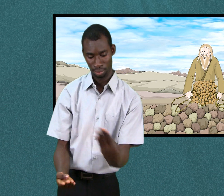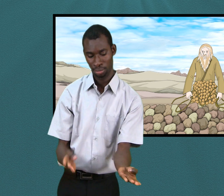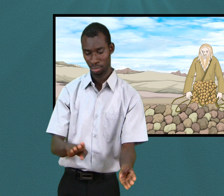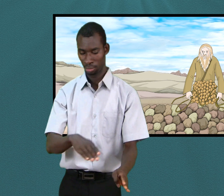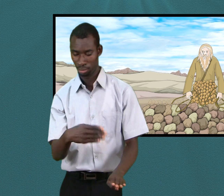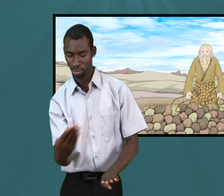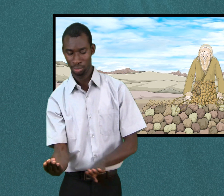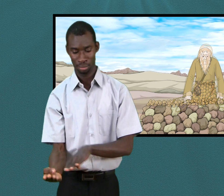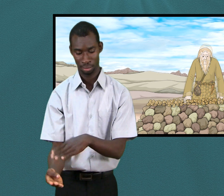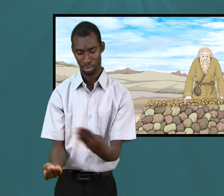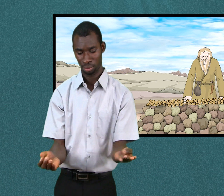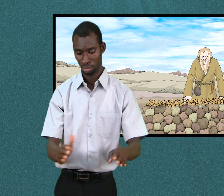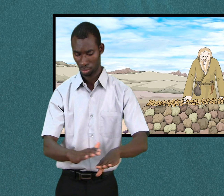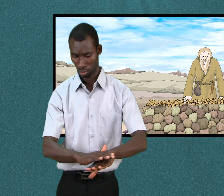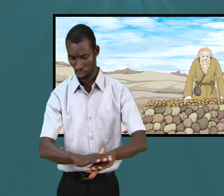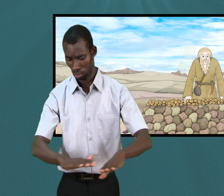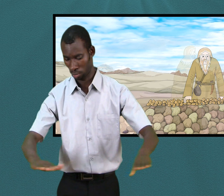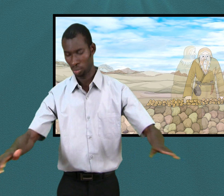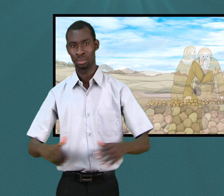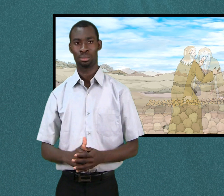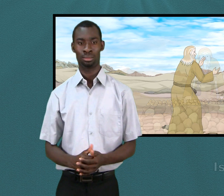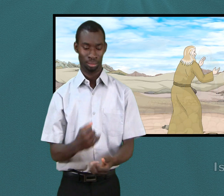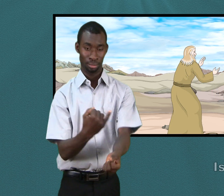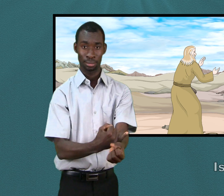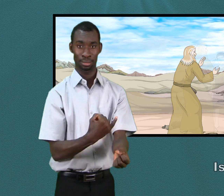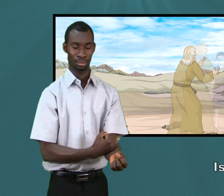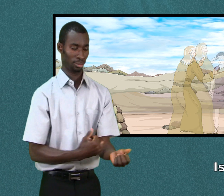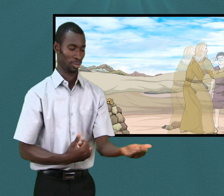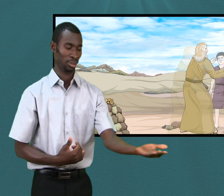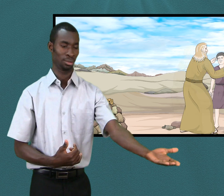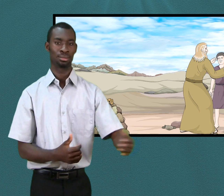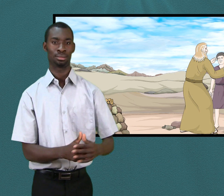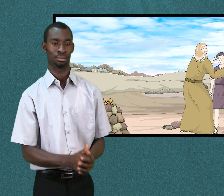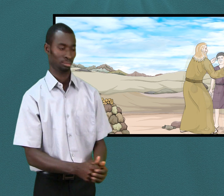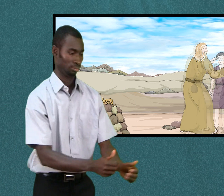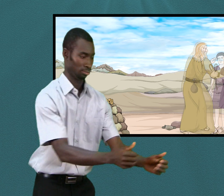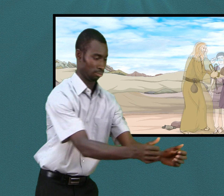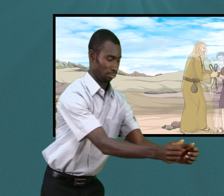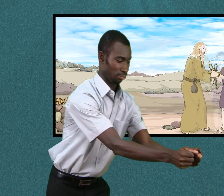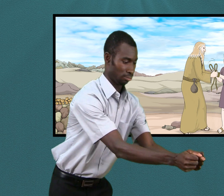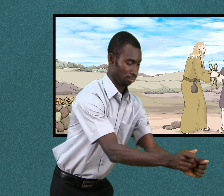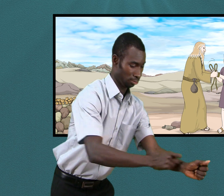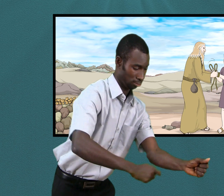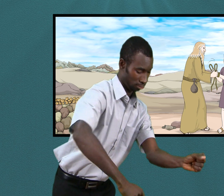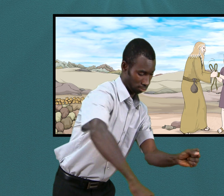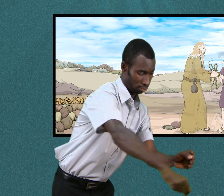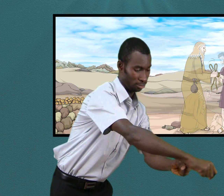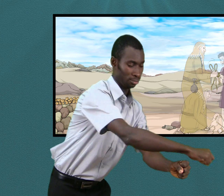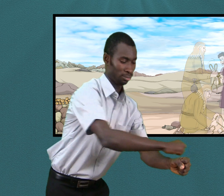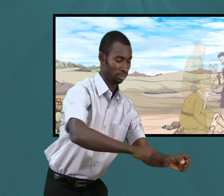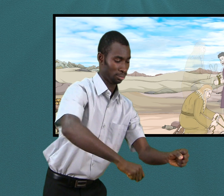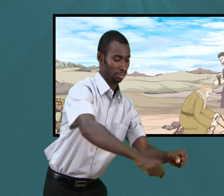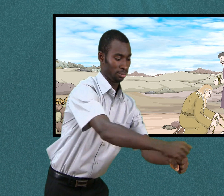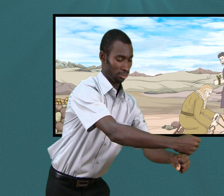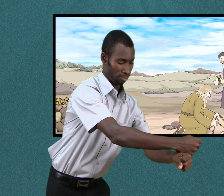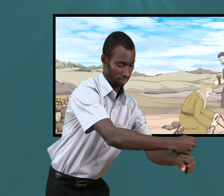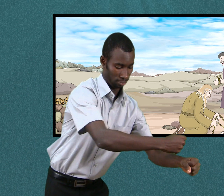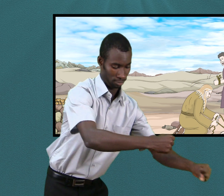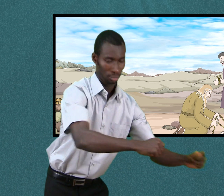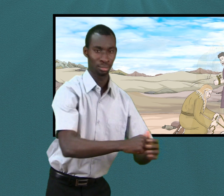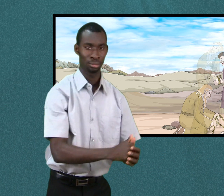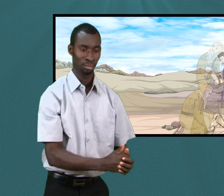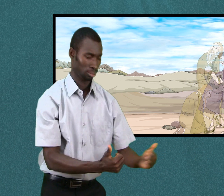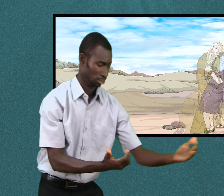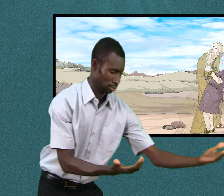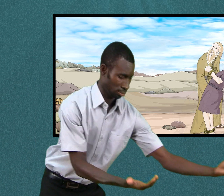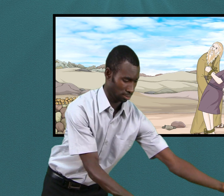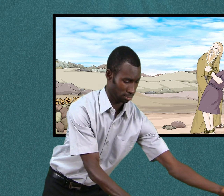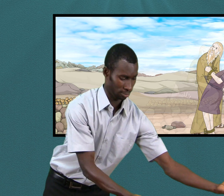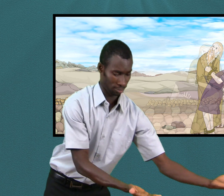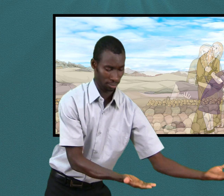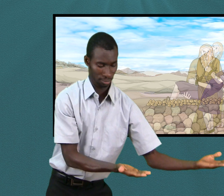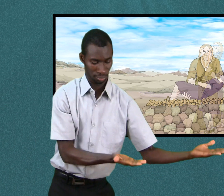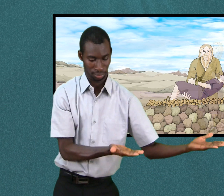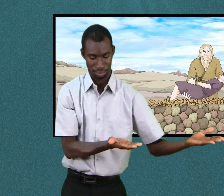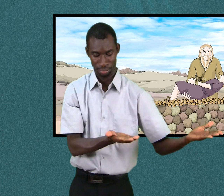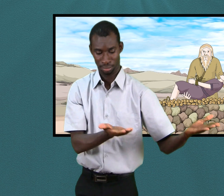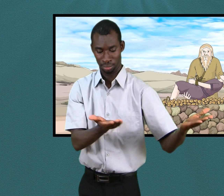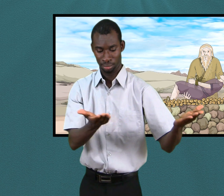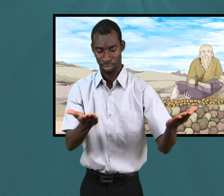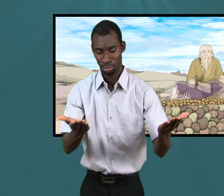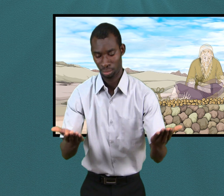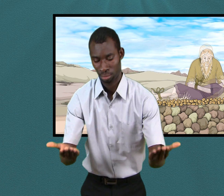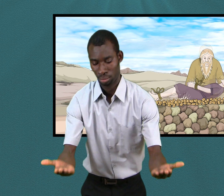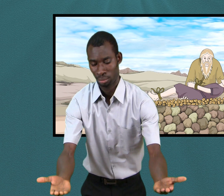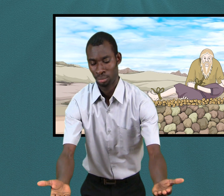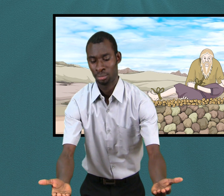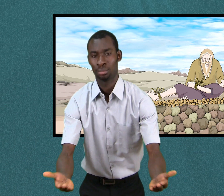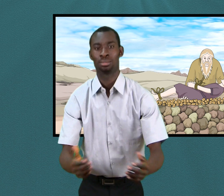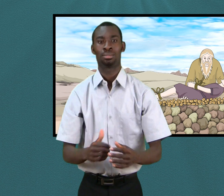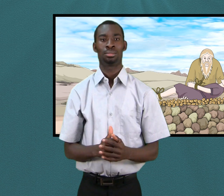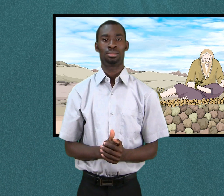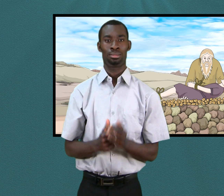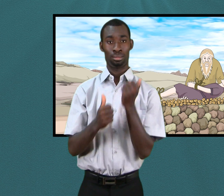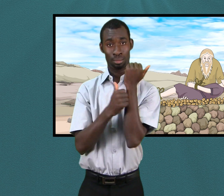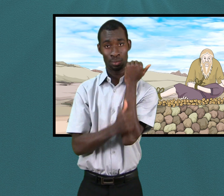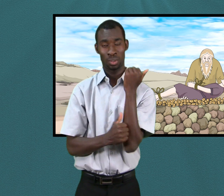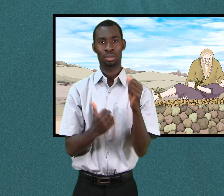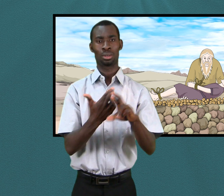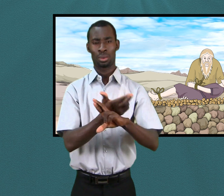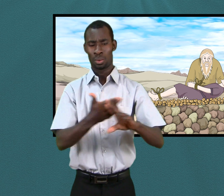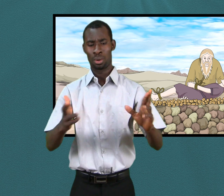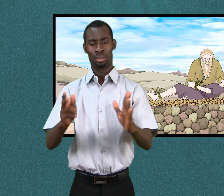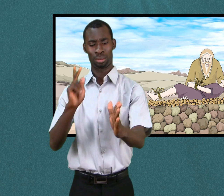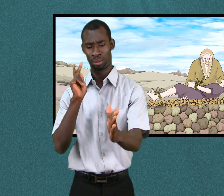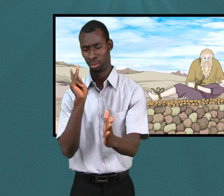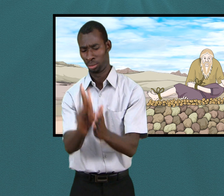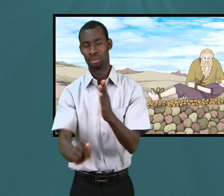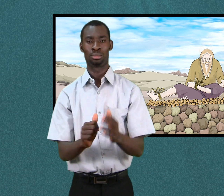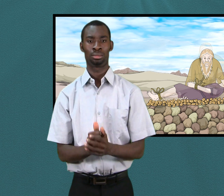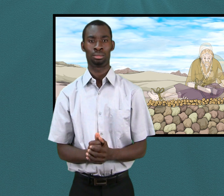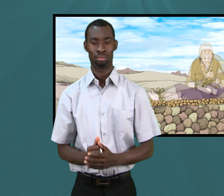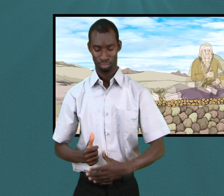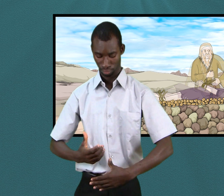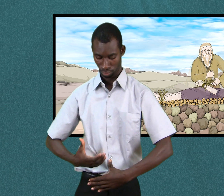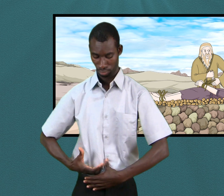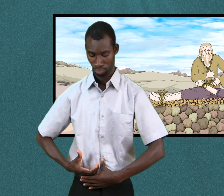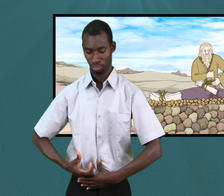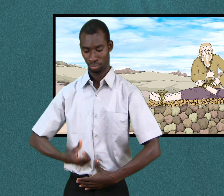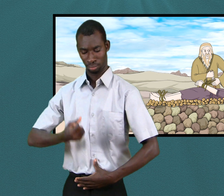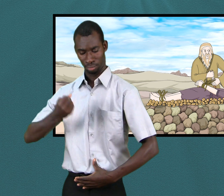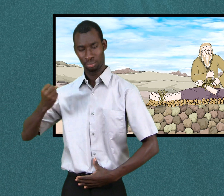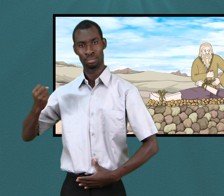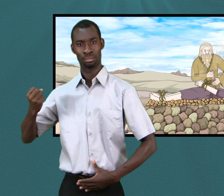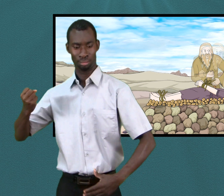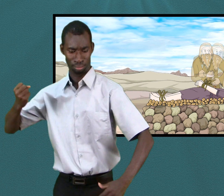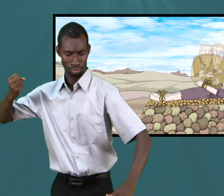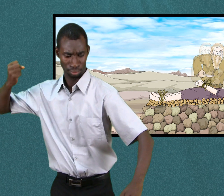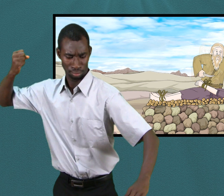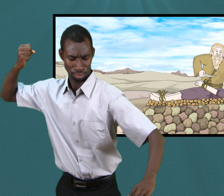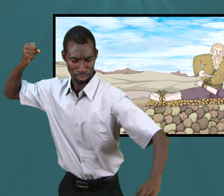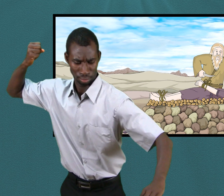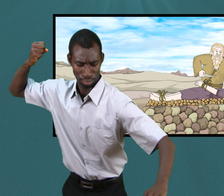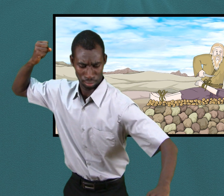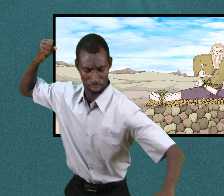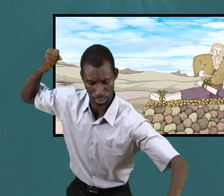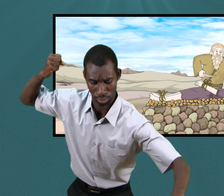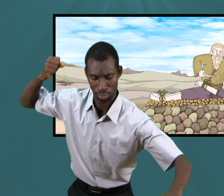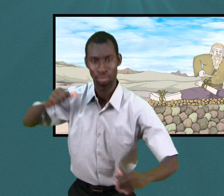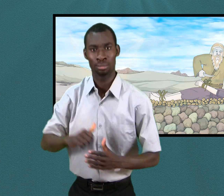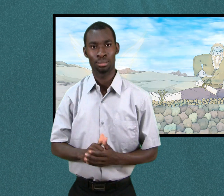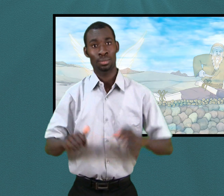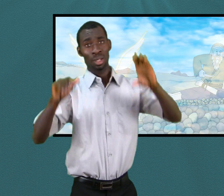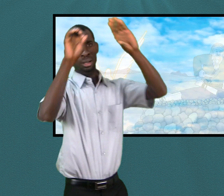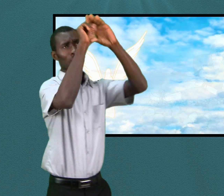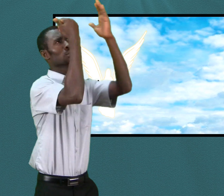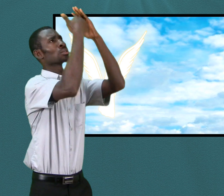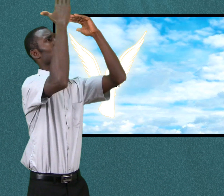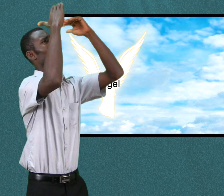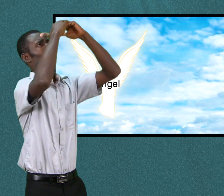He bound his son Isaac and placed him on the altar, atop the wood. Then Abraham reached out his hand and took the knife to slaughter his son.